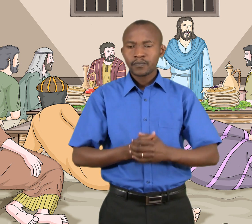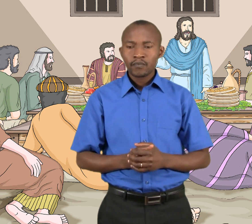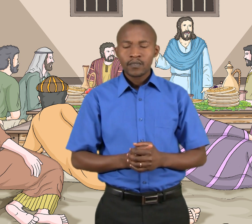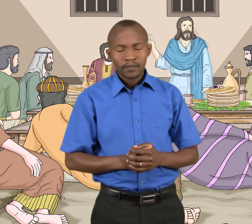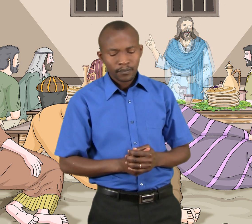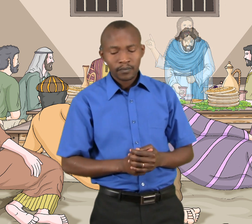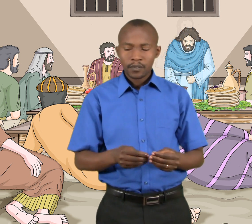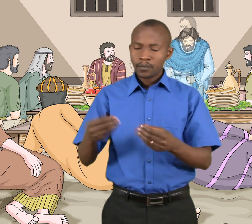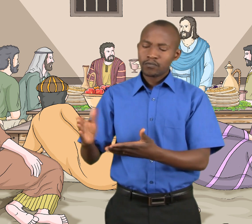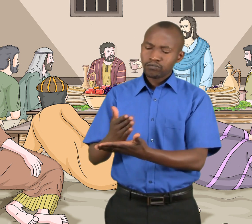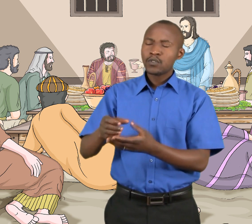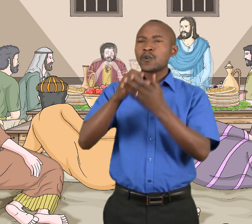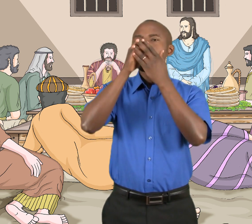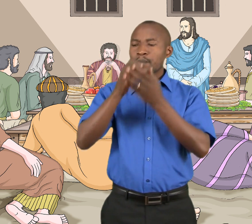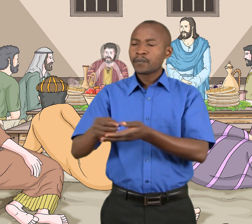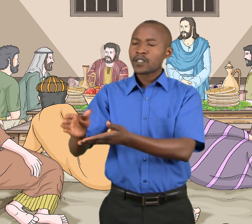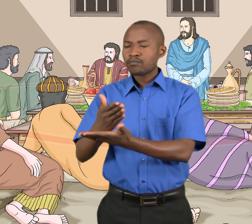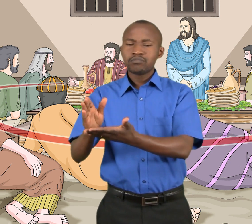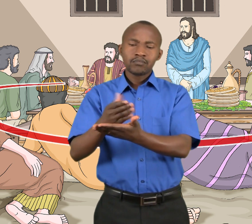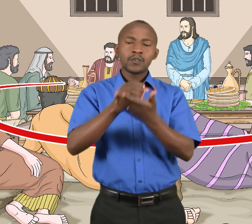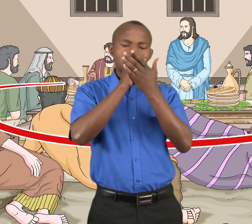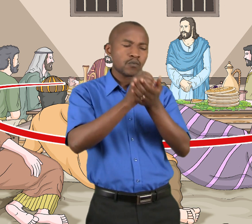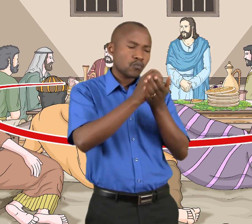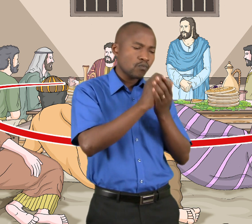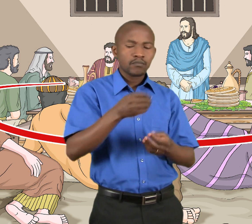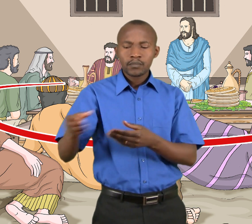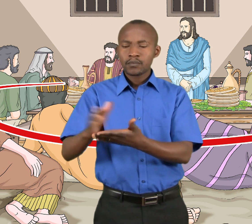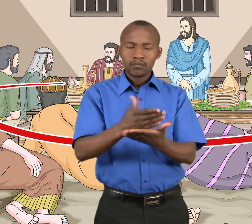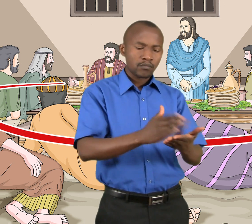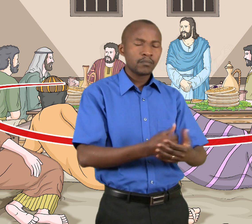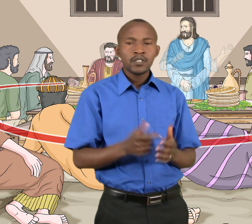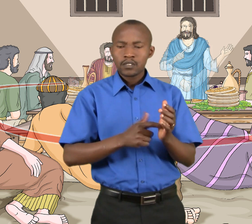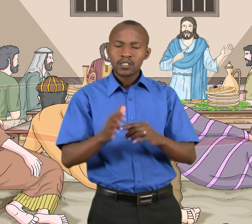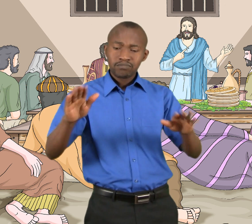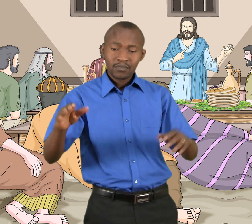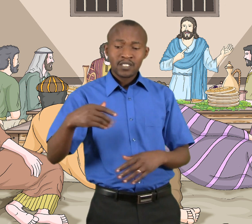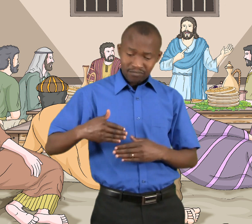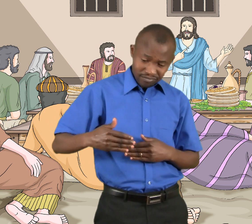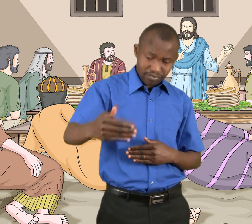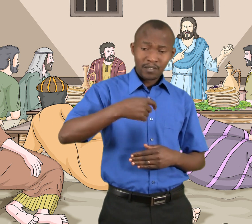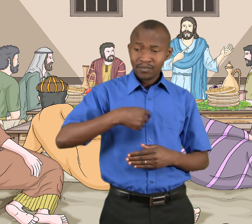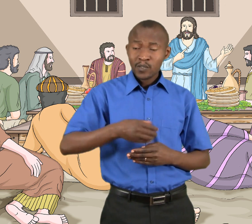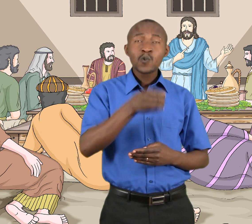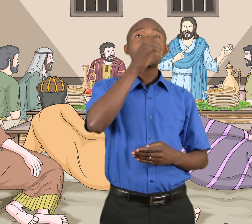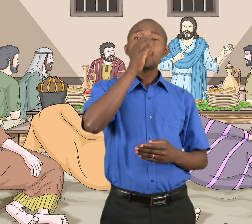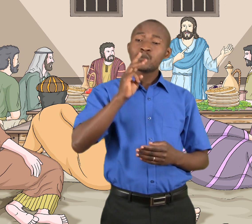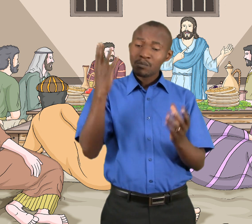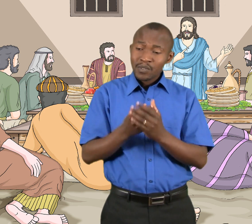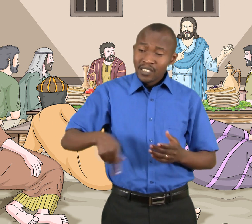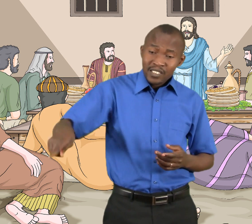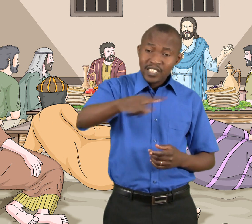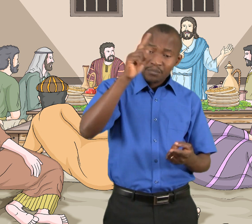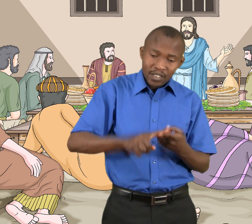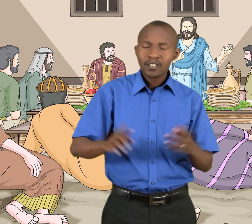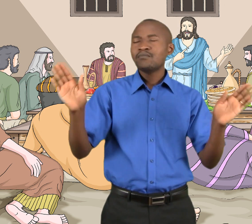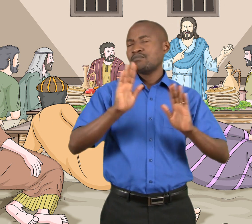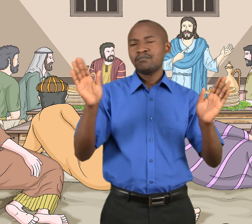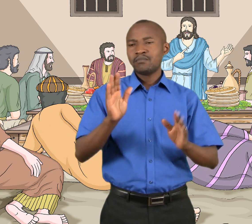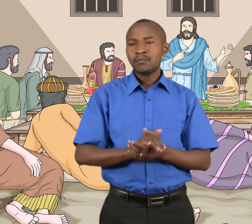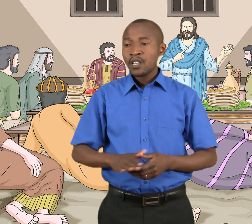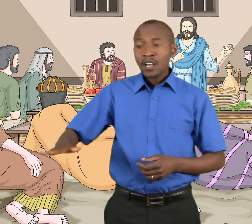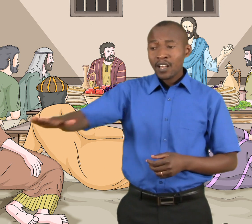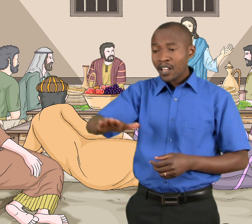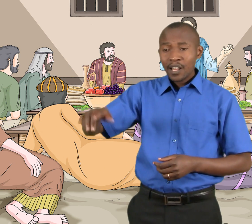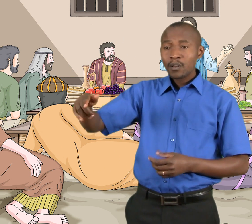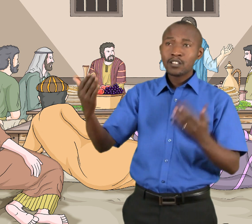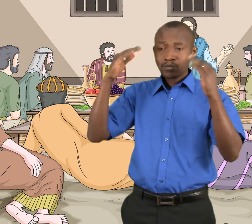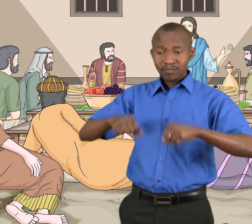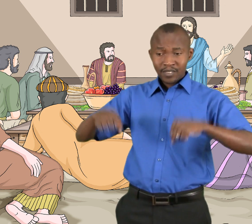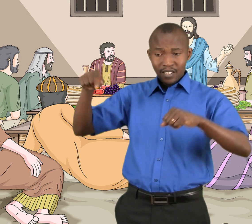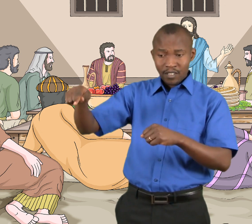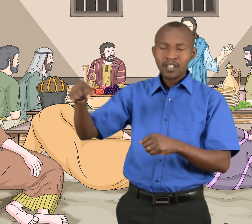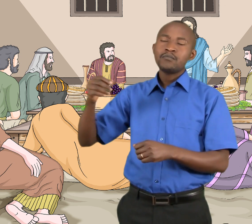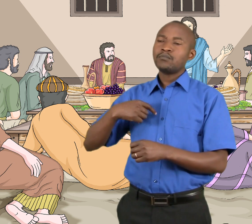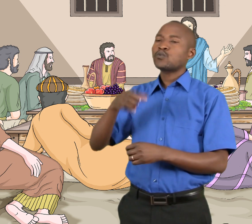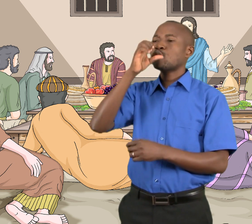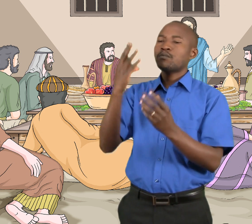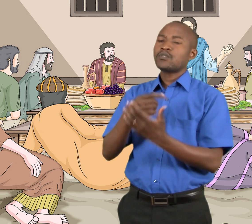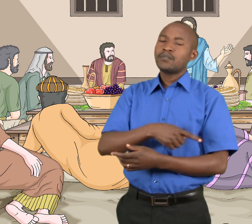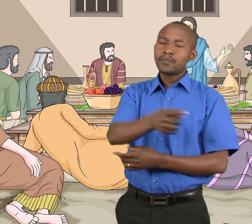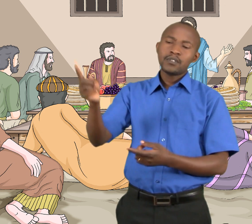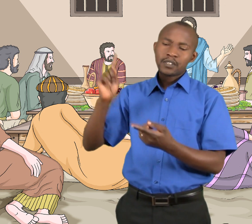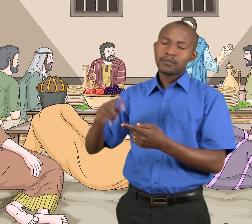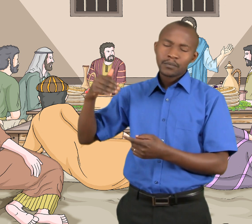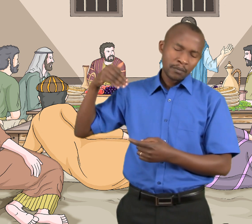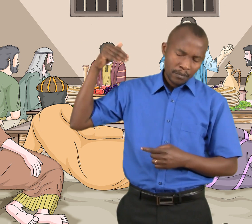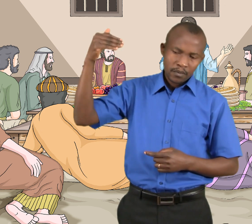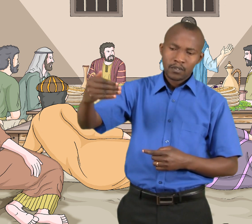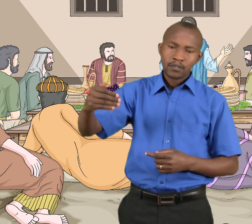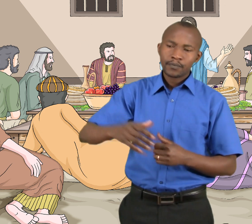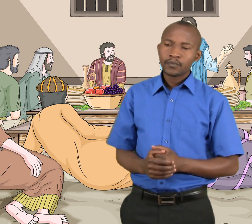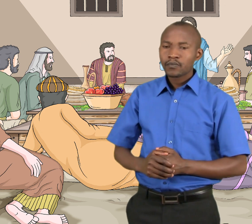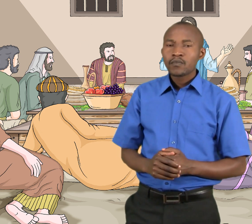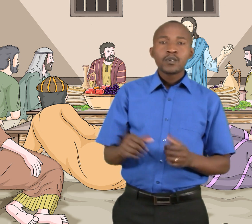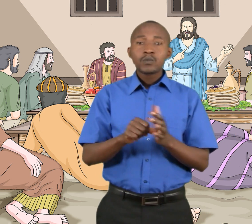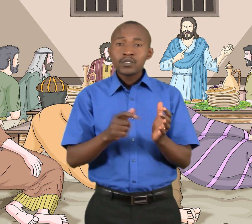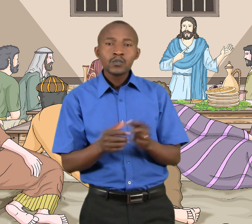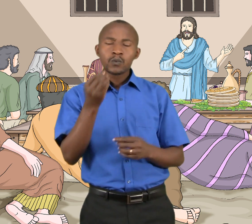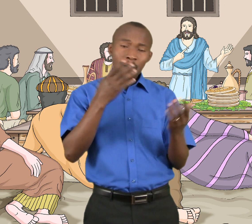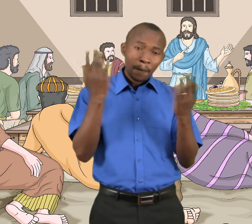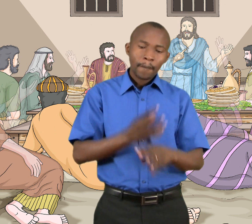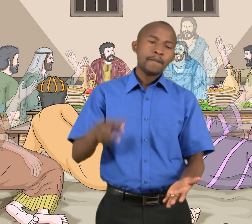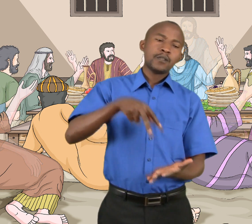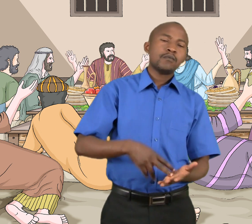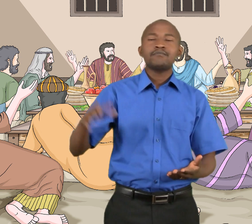I tell you, I will not drink of this fruit of the vine from now on until that day when I drink it anew with you in My Father’s kingdom.”